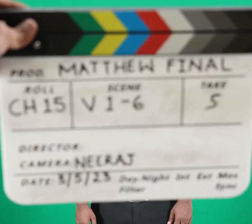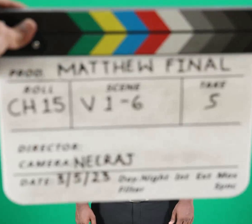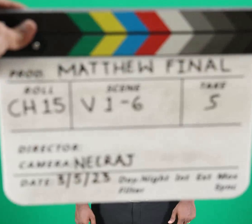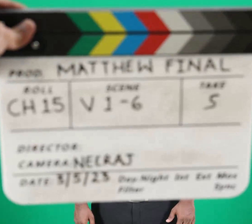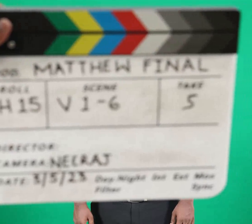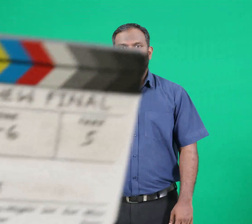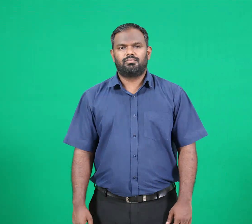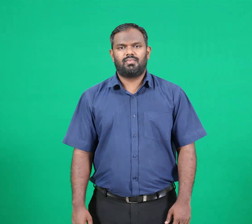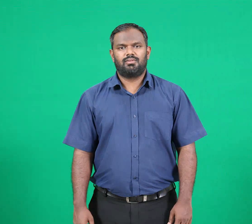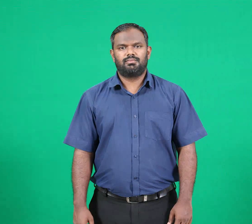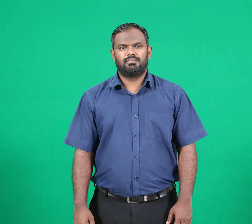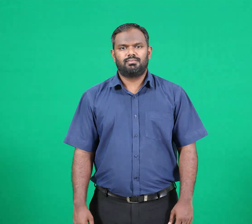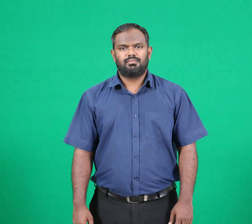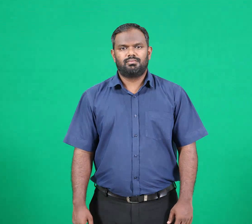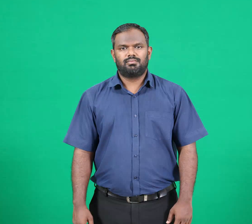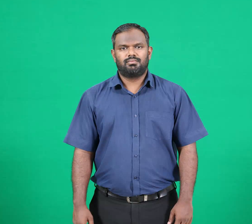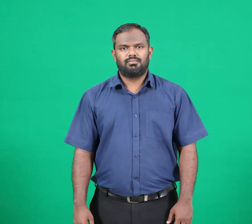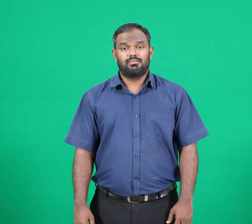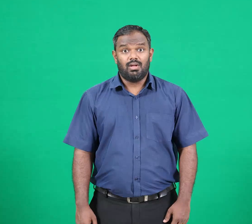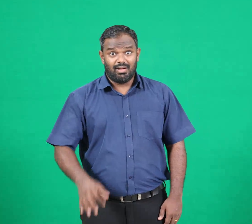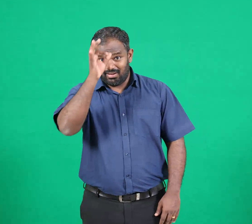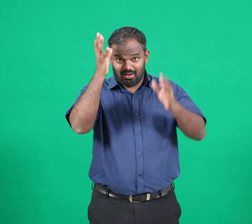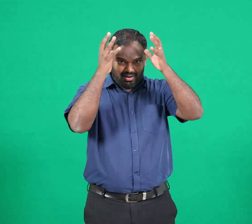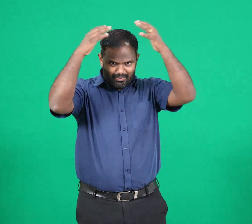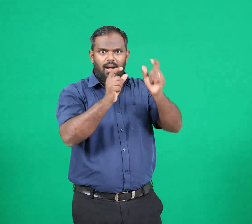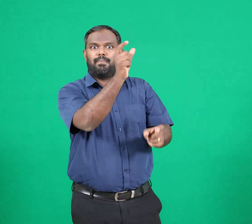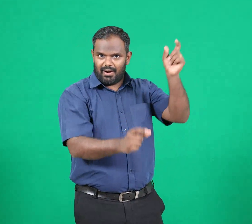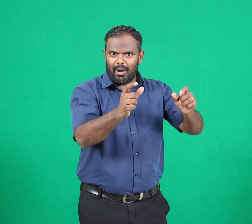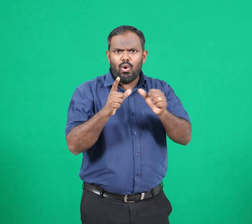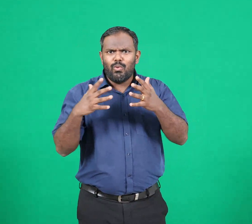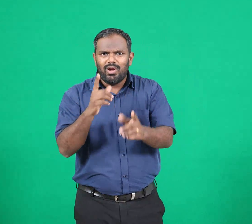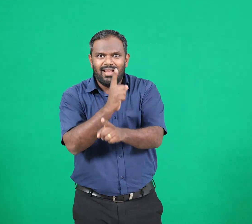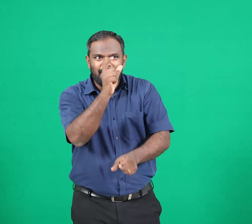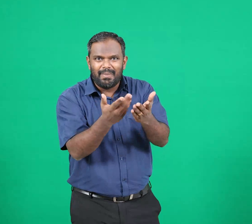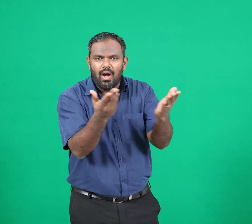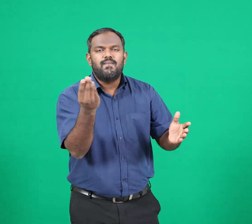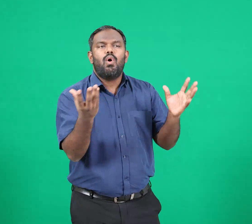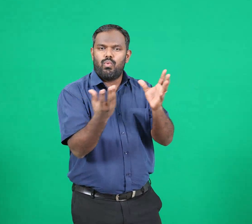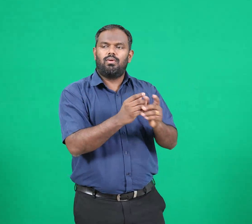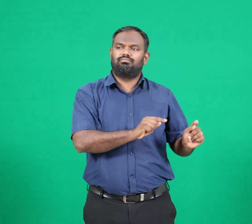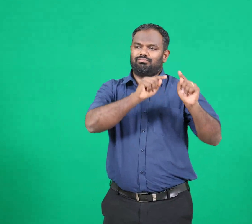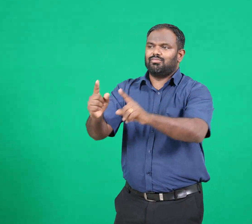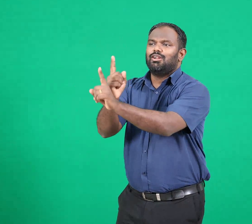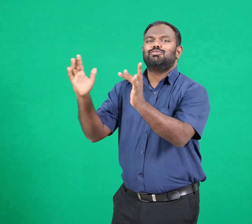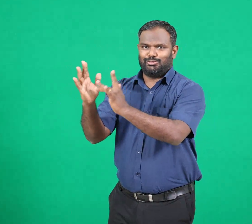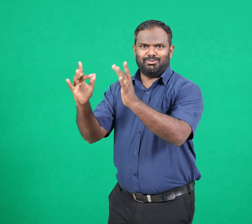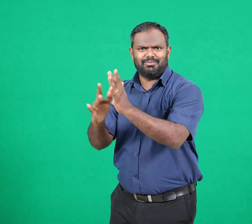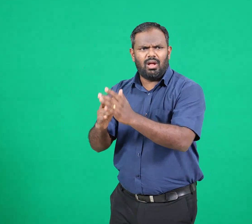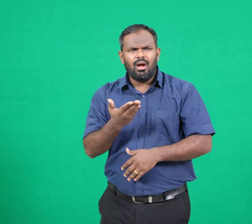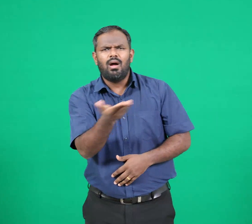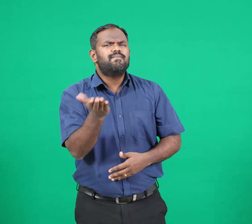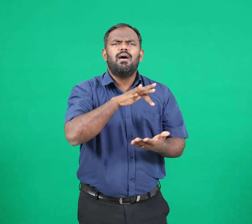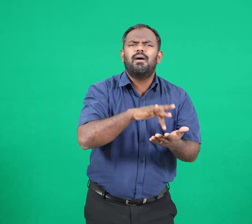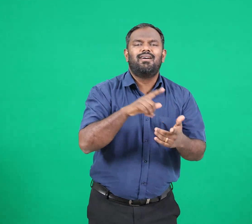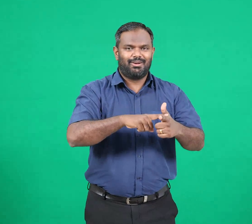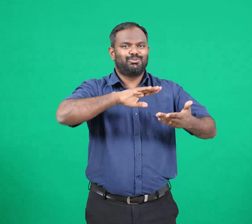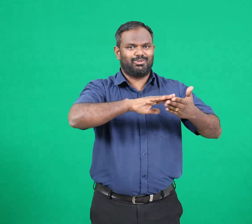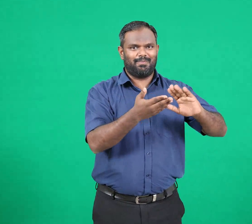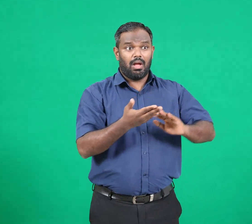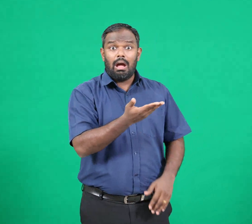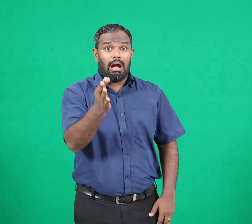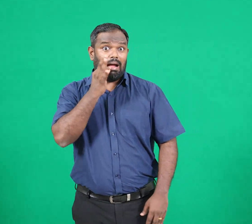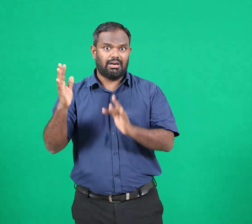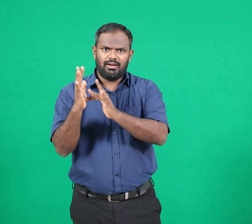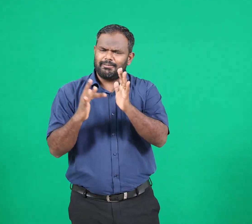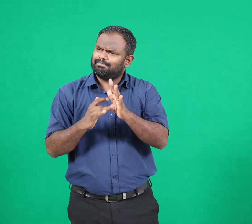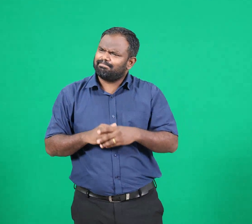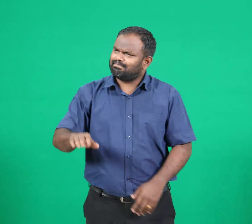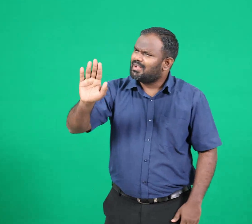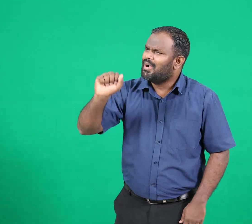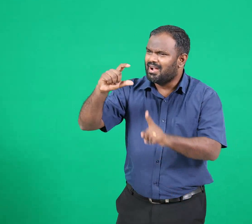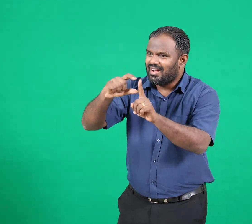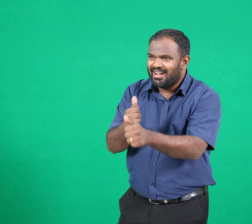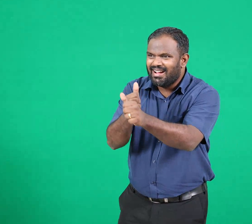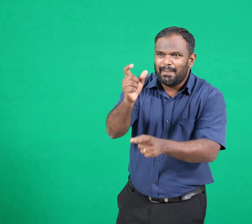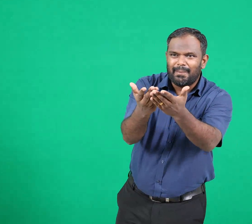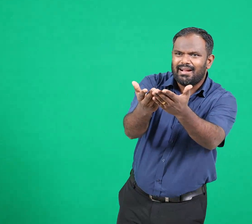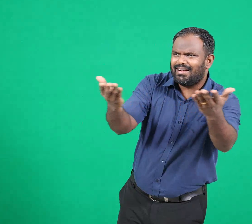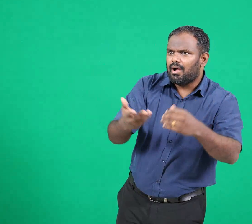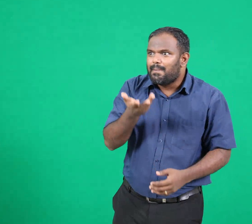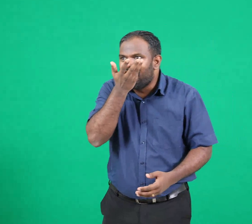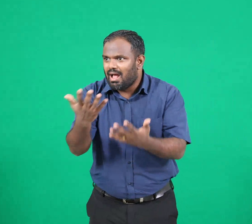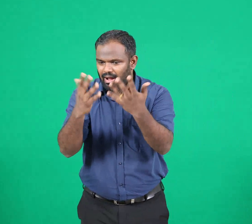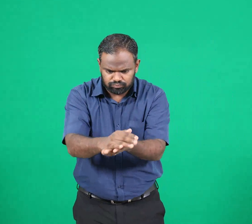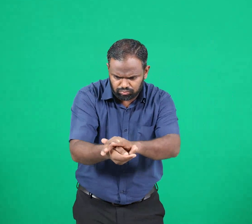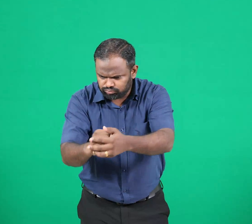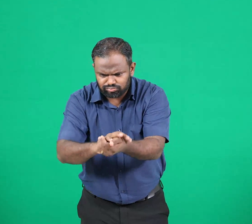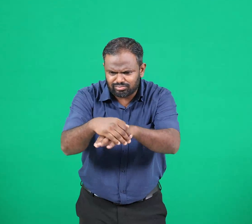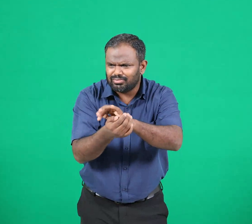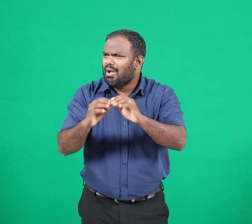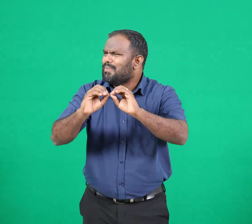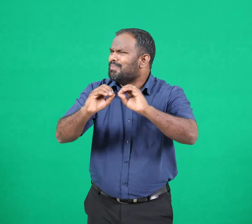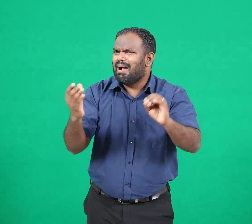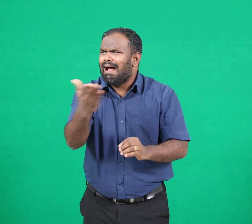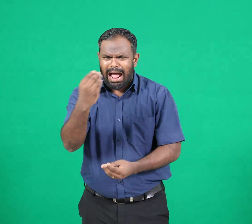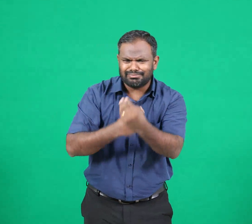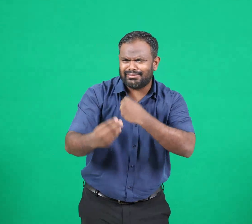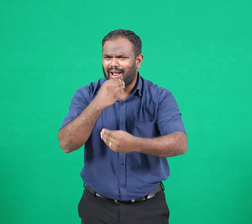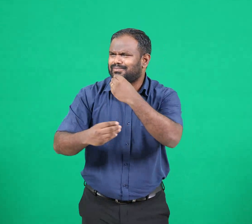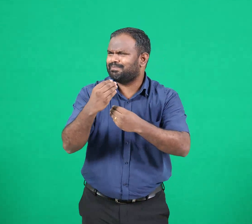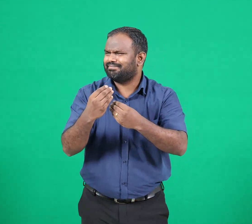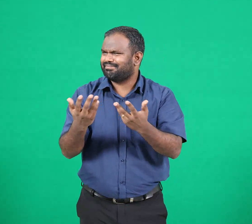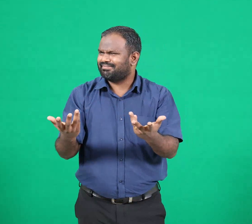Then some Pharisees and scribes came to Jesus from Jerusalem and asked, "Why do Your disciples break the tradition of the elders?